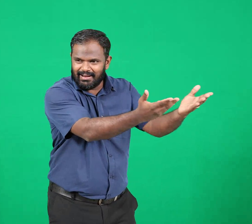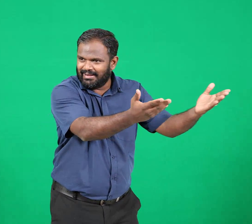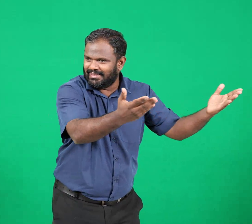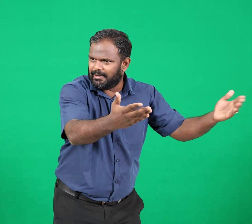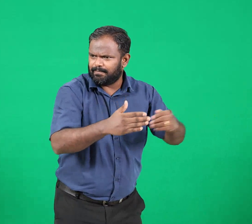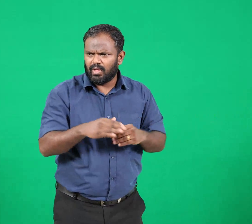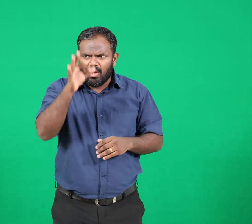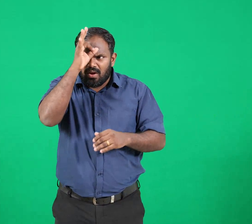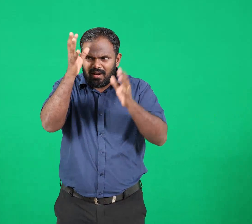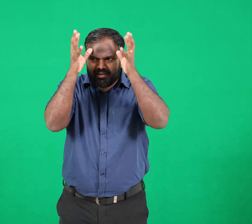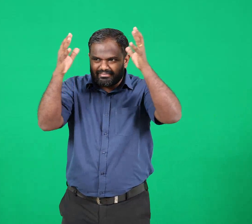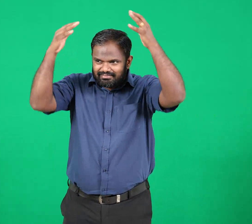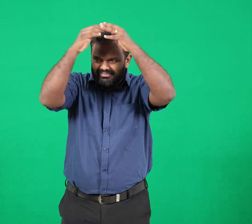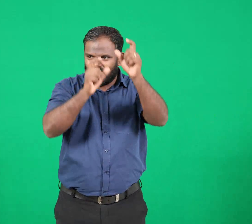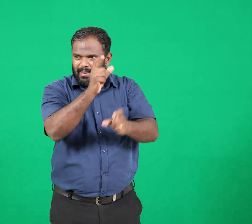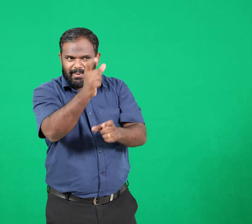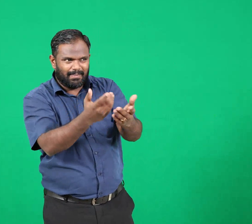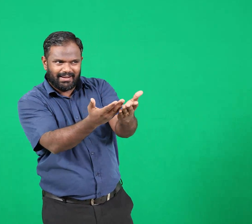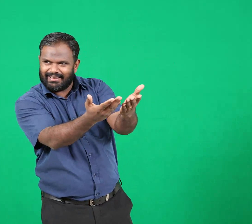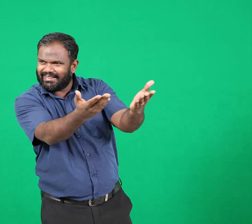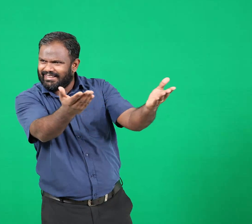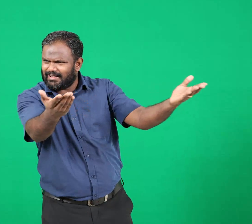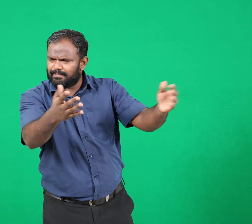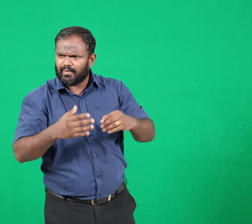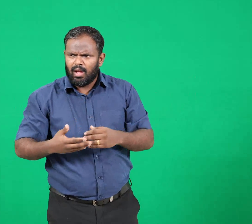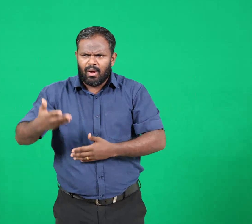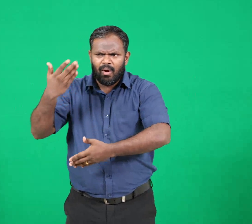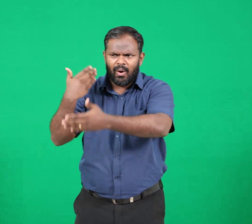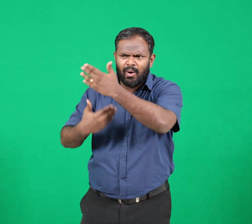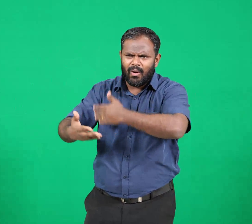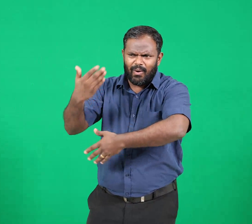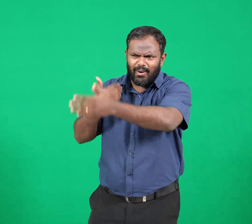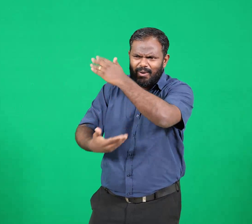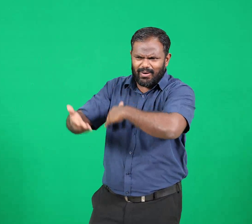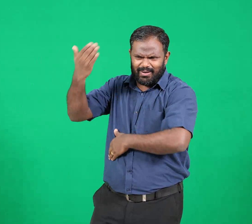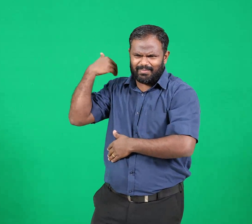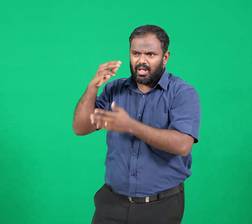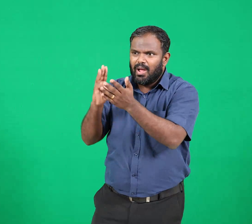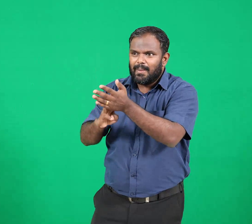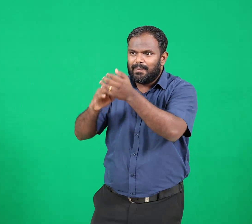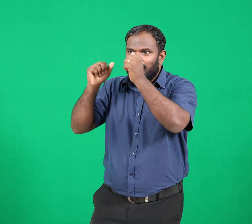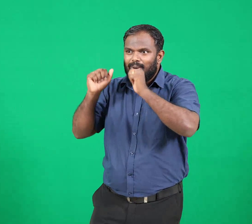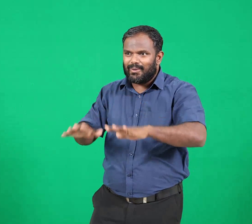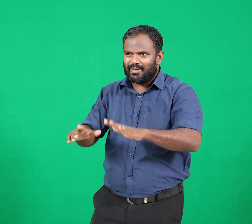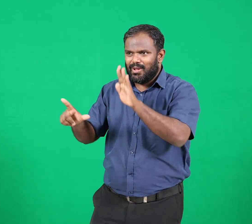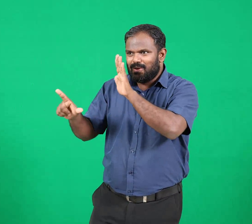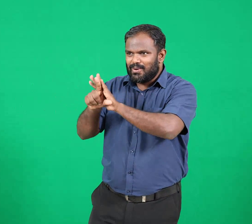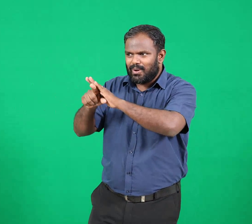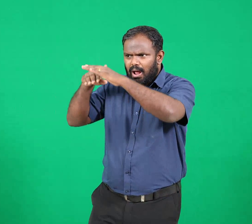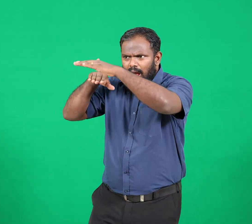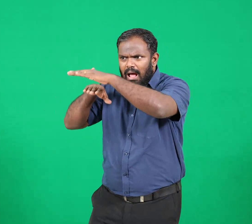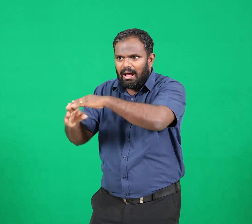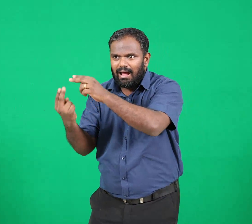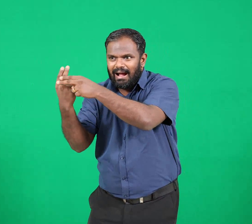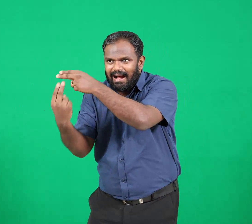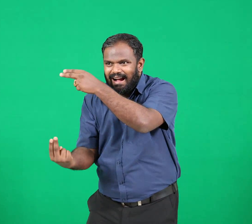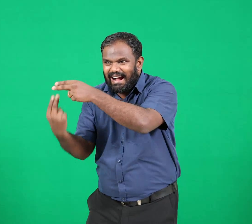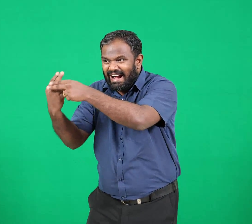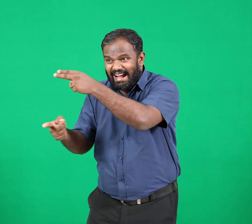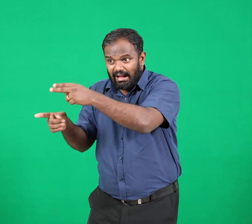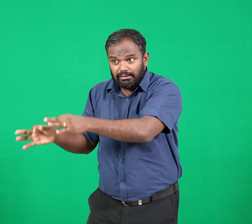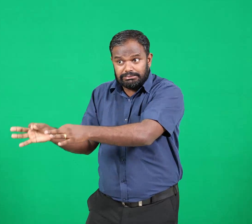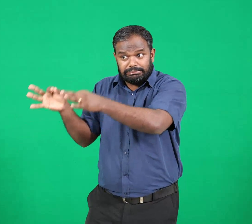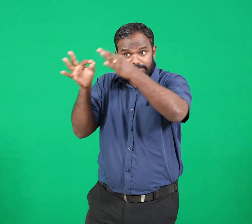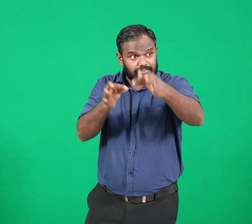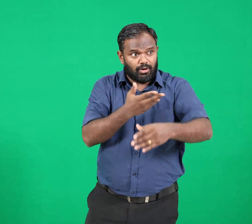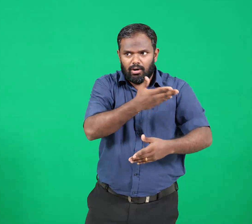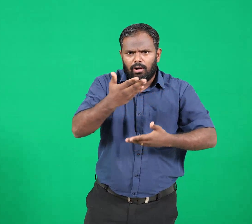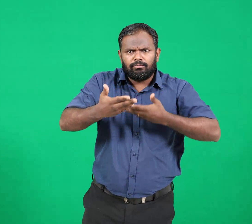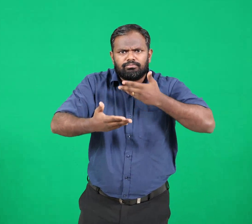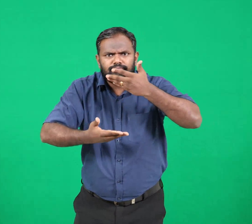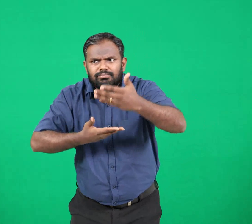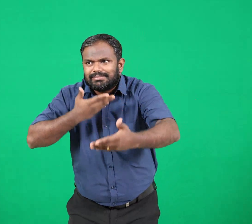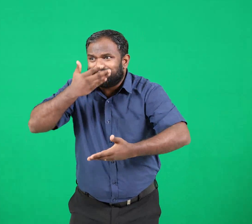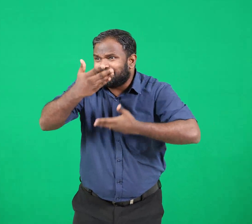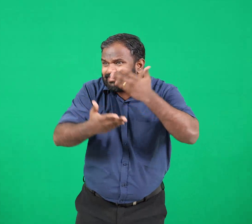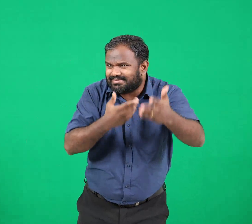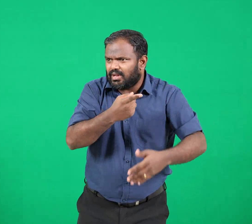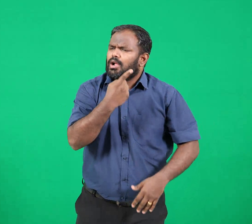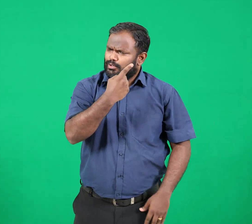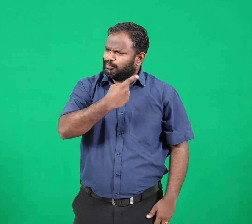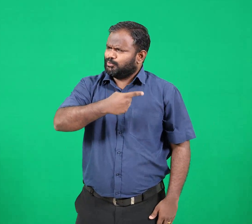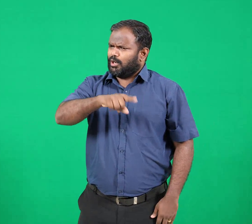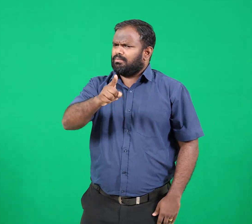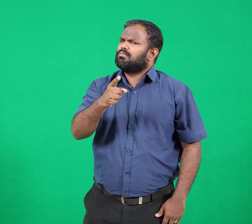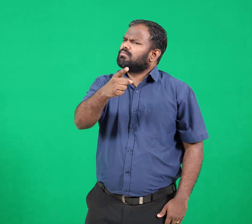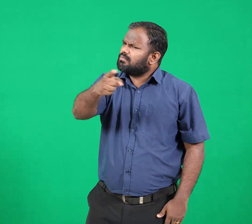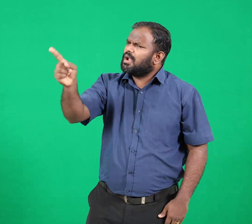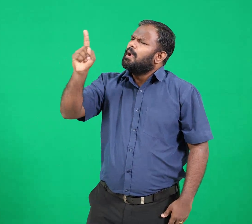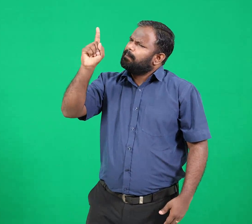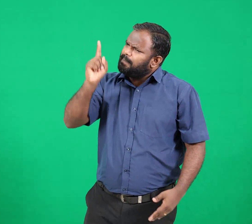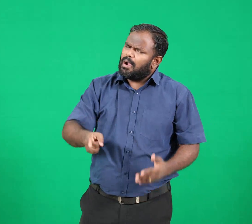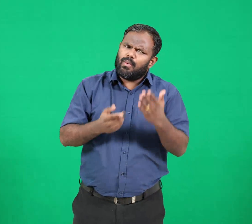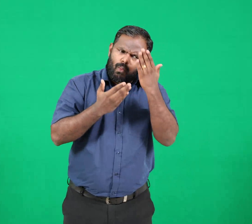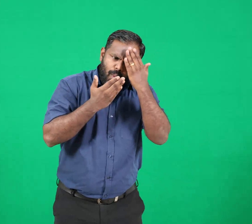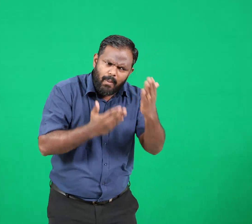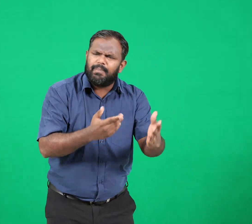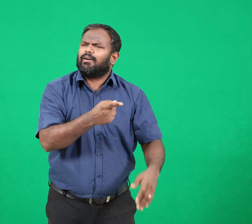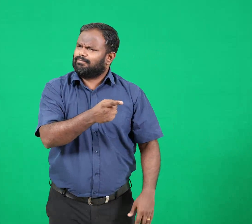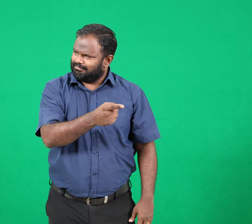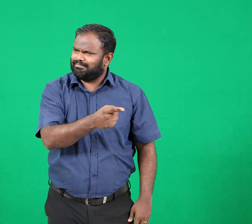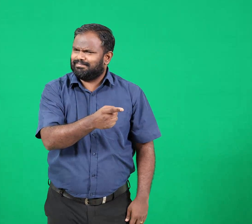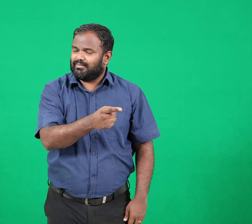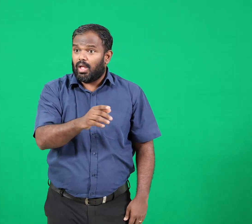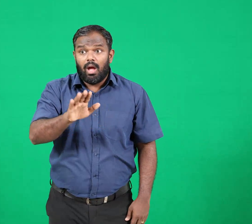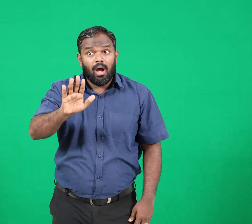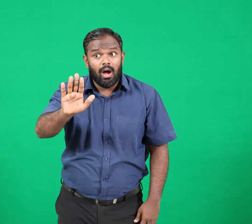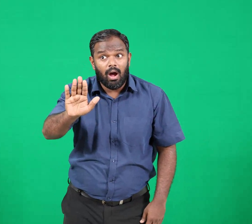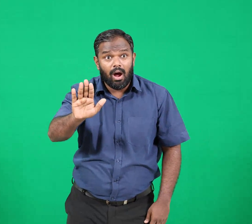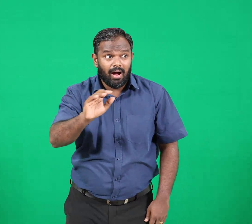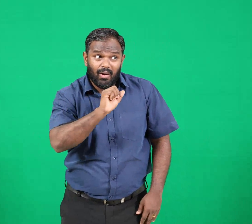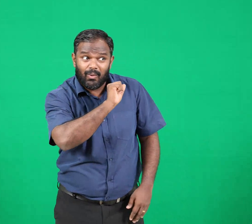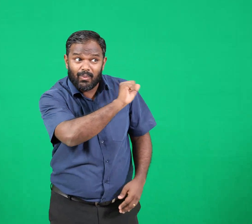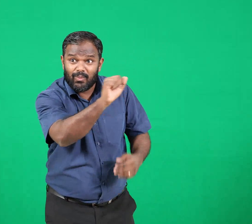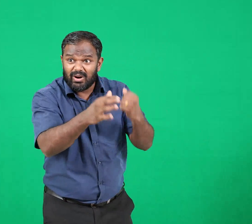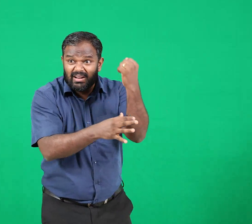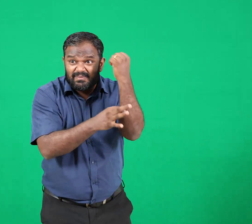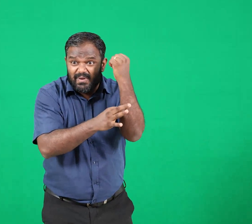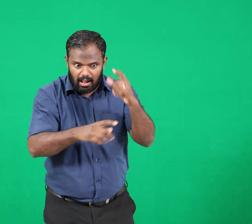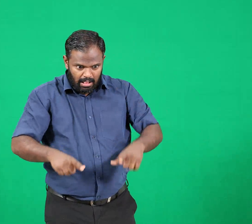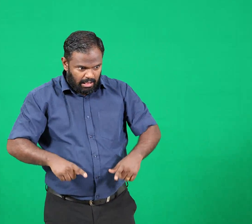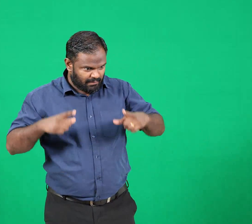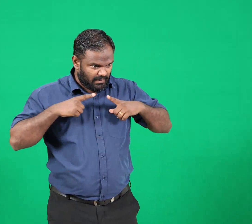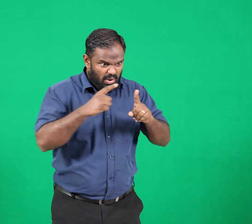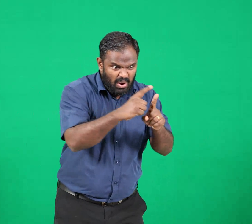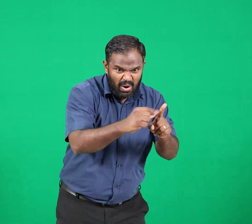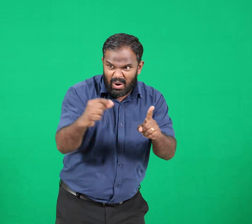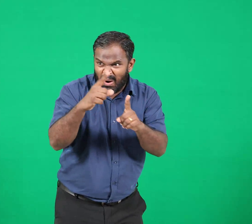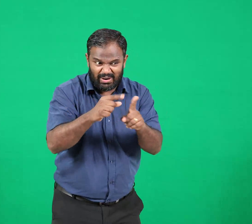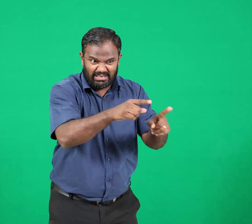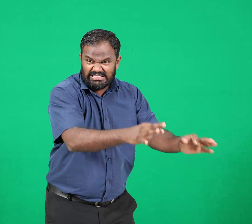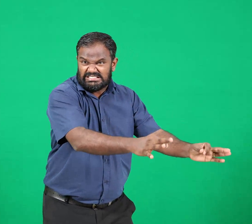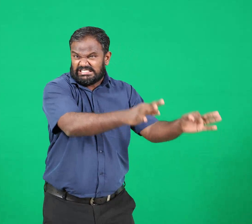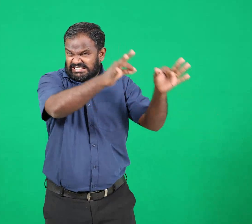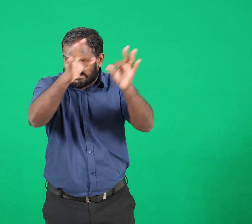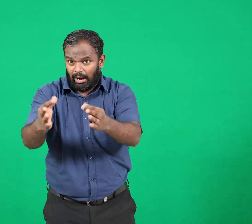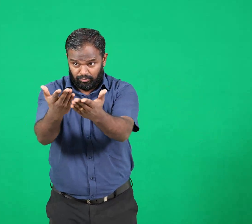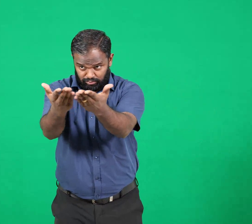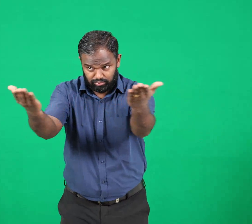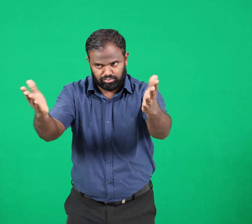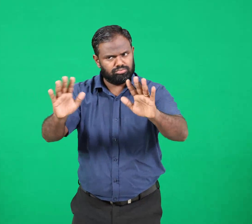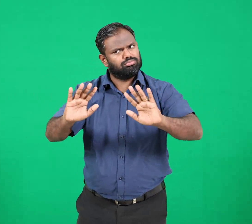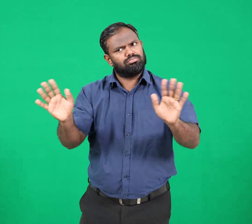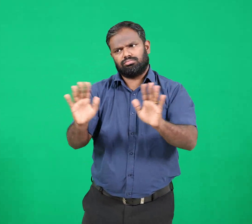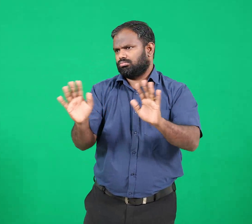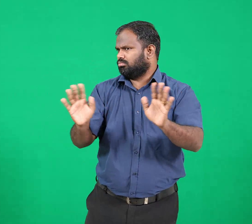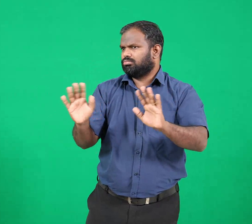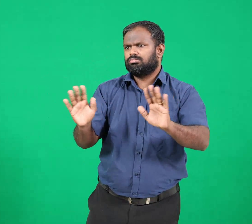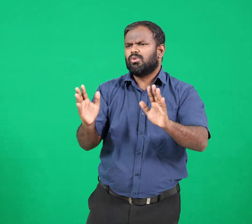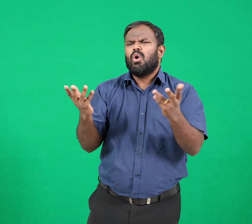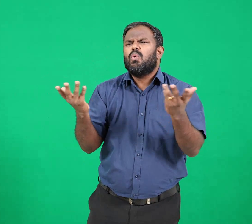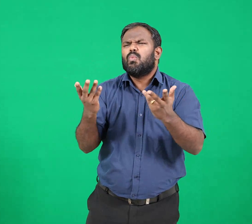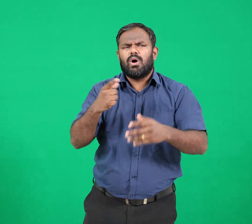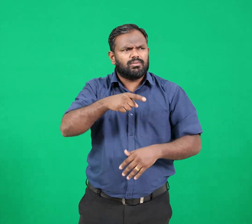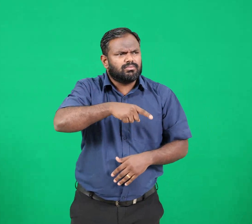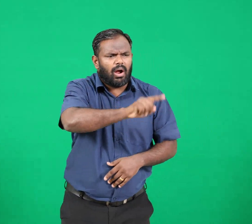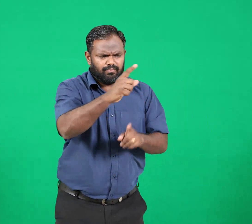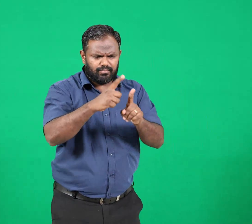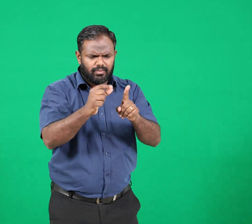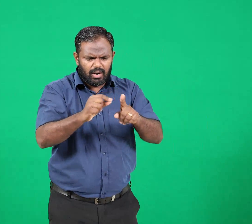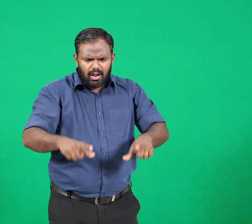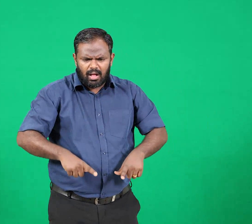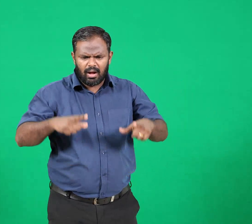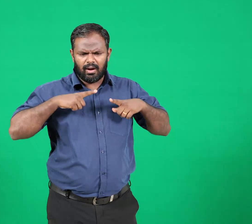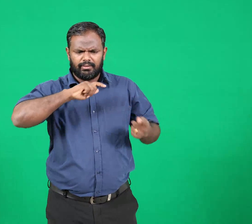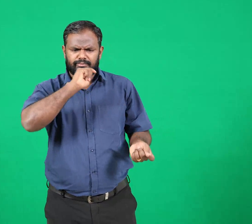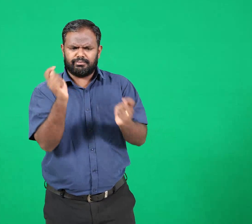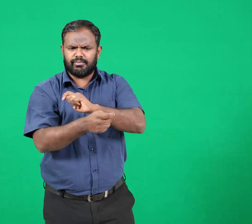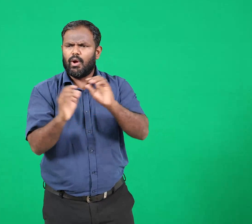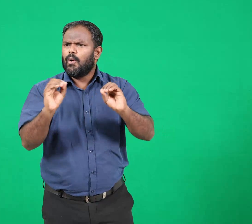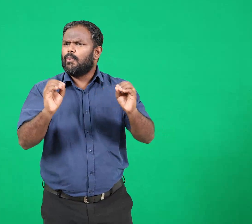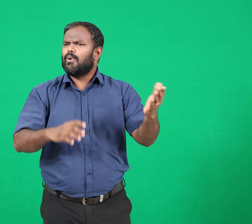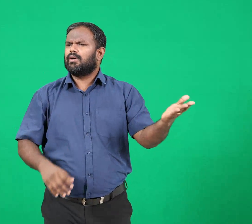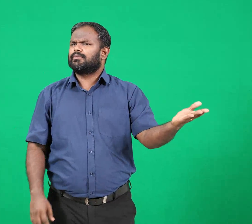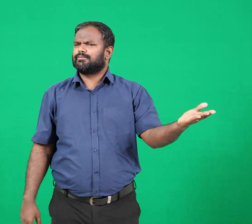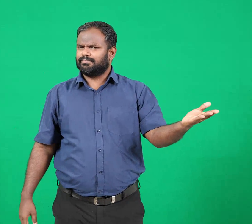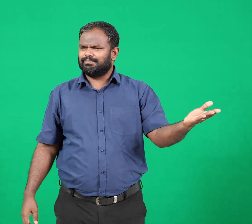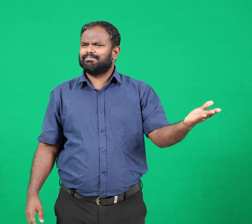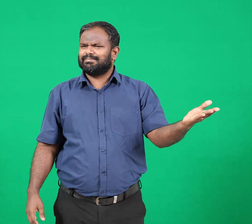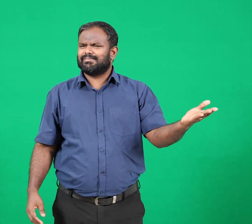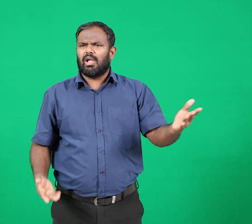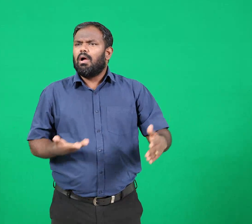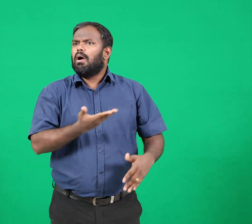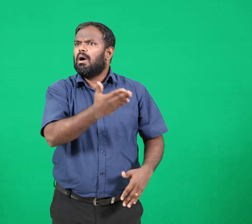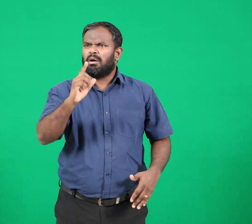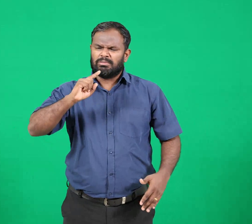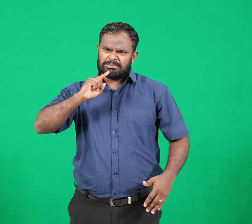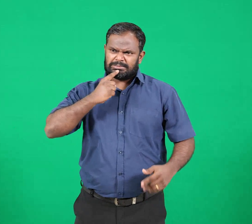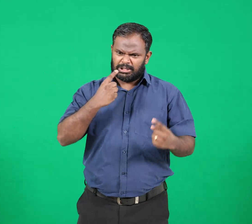So practice and observe everything they tell you. But do not do what they do, for they do not practice what they preach.